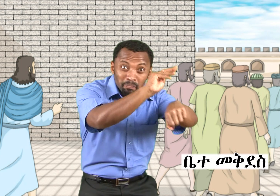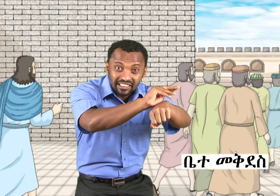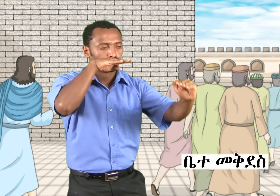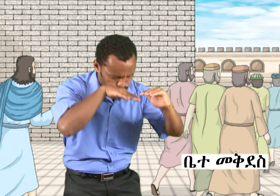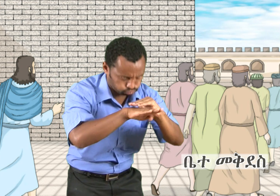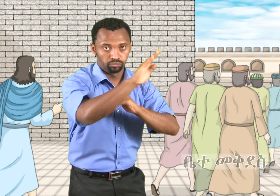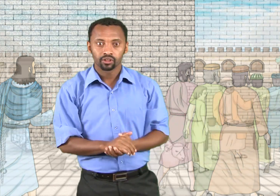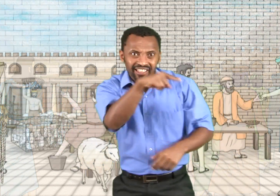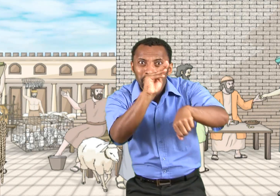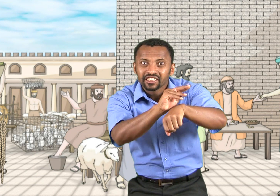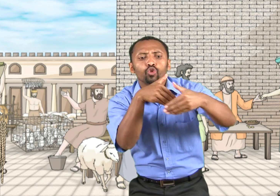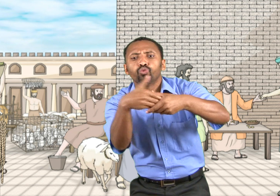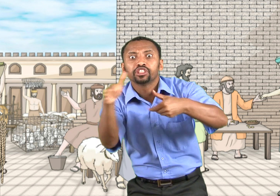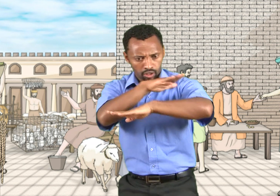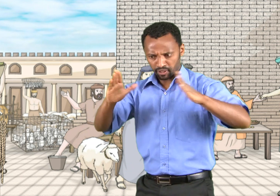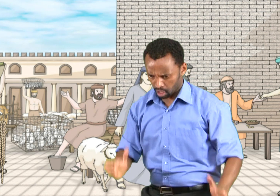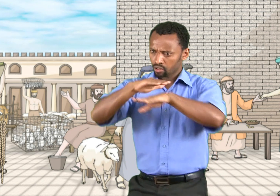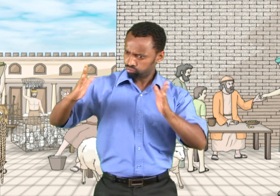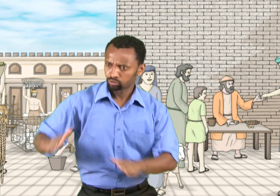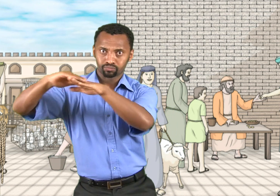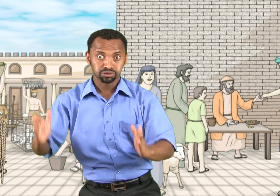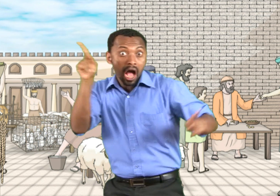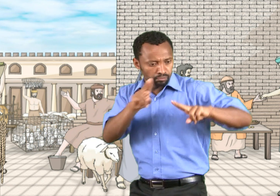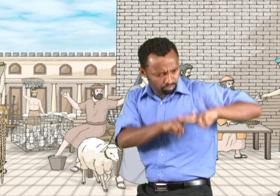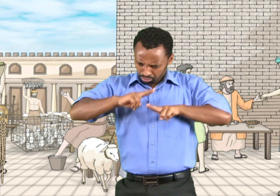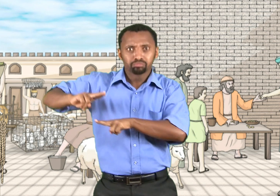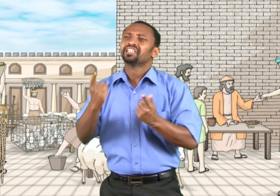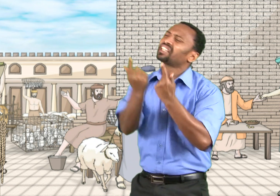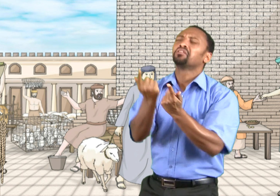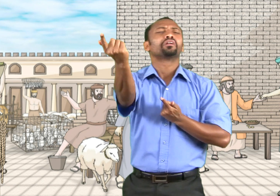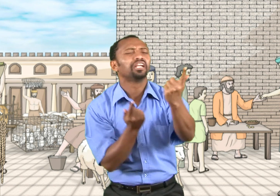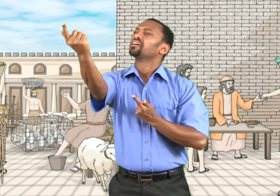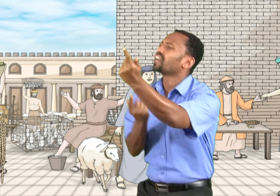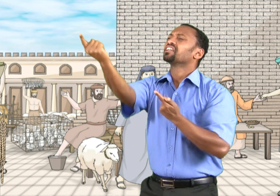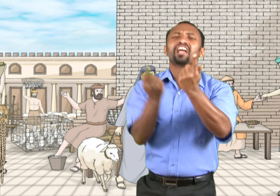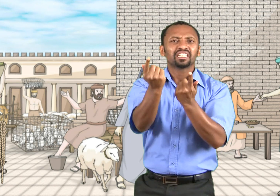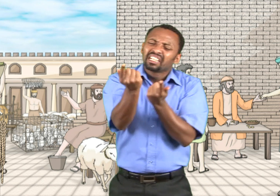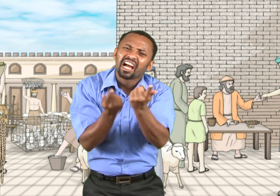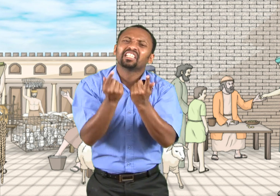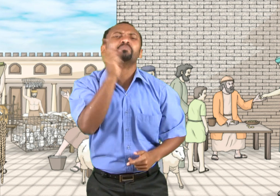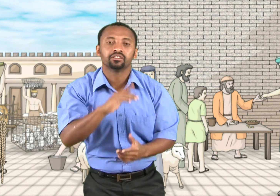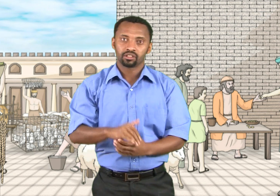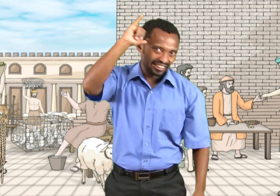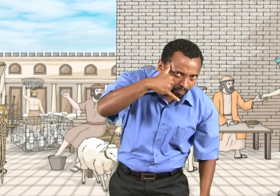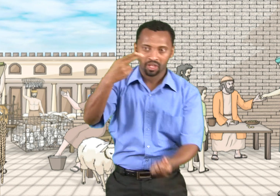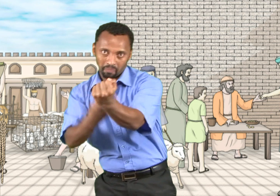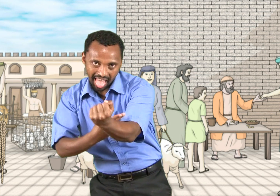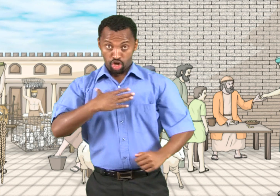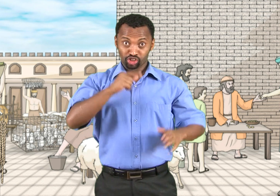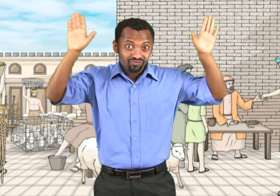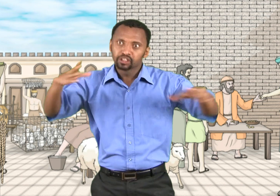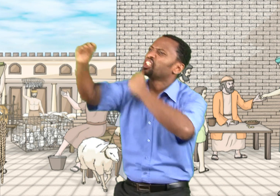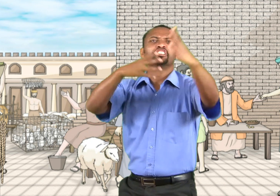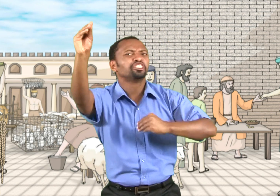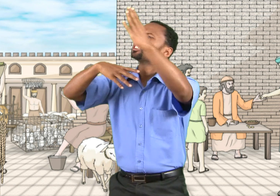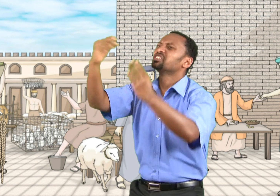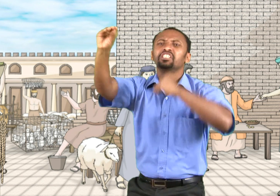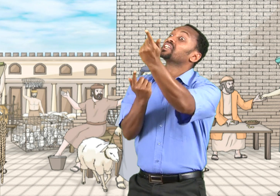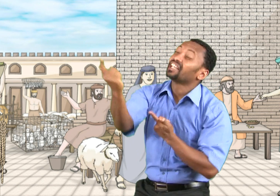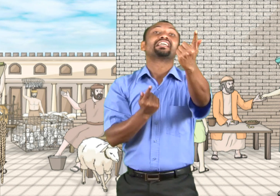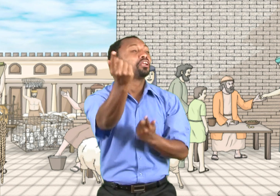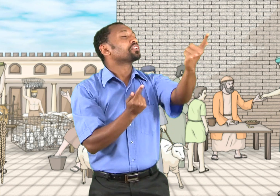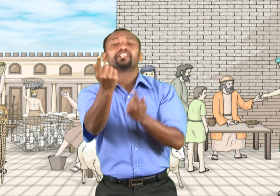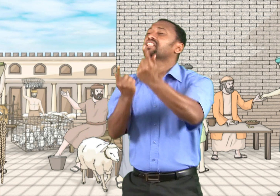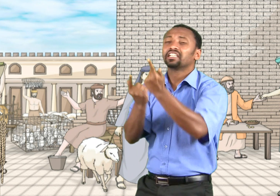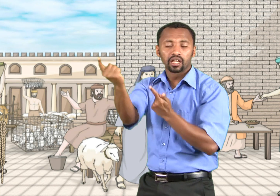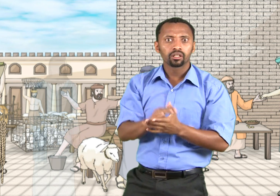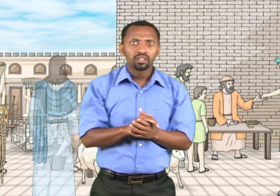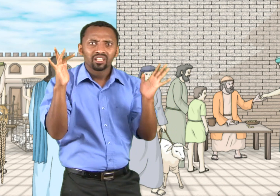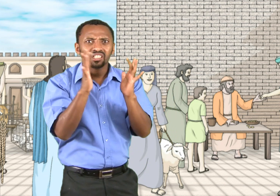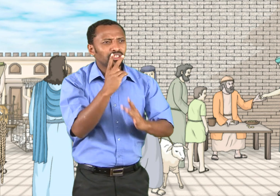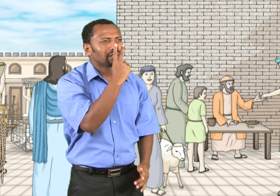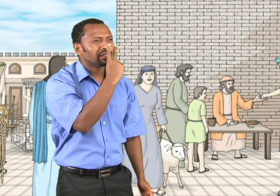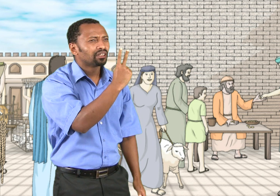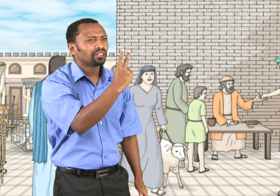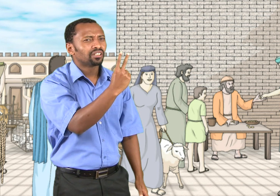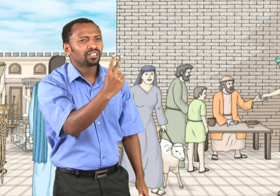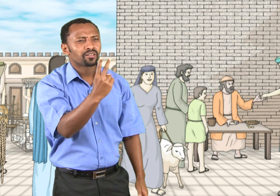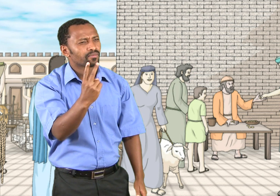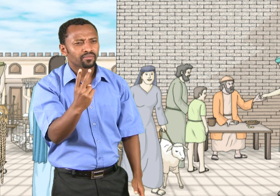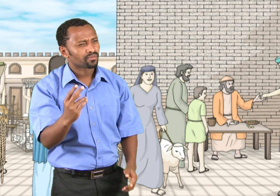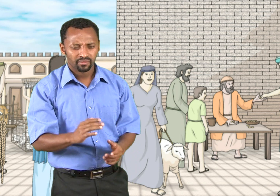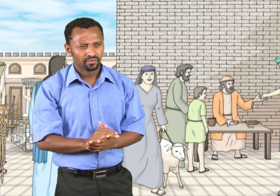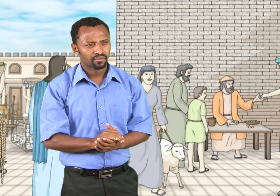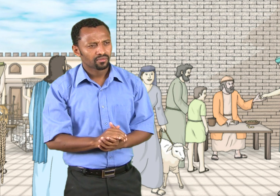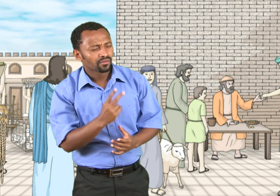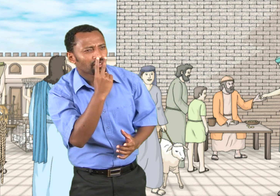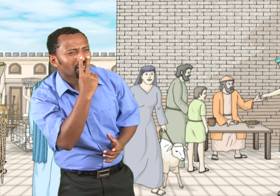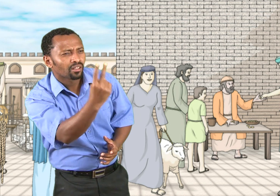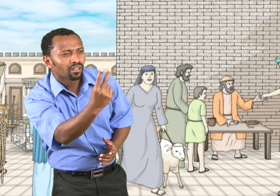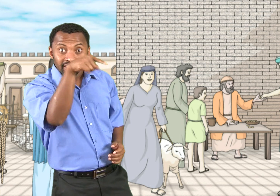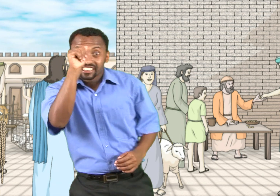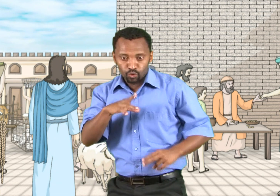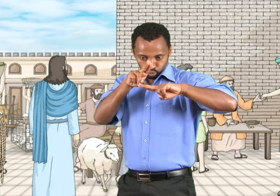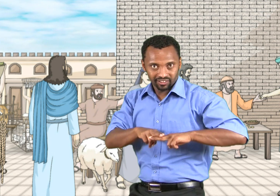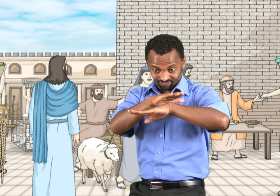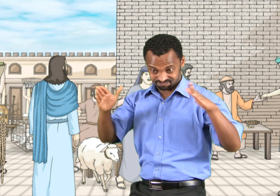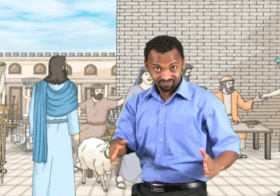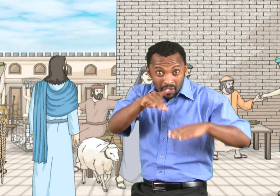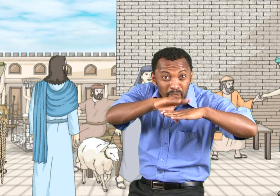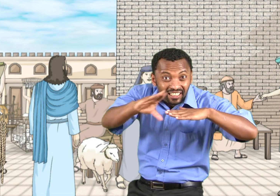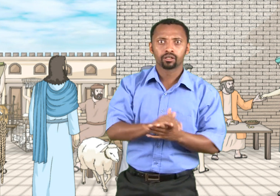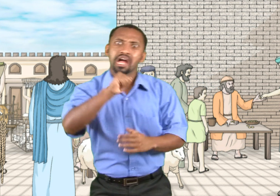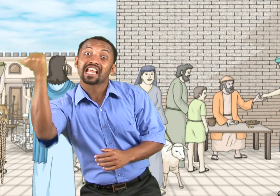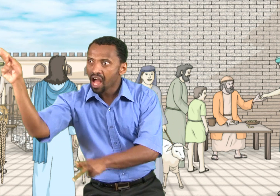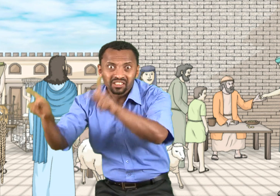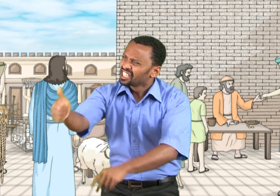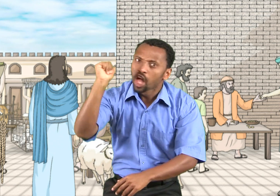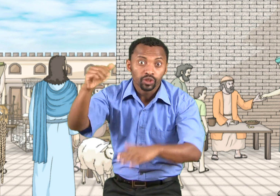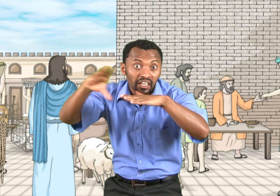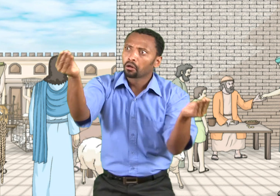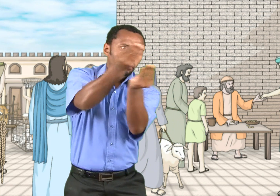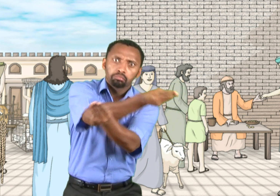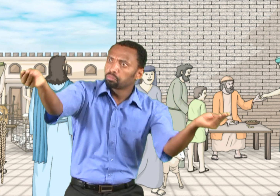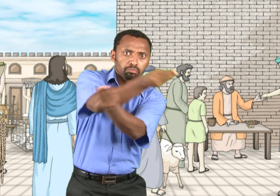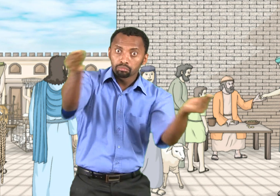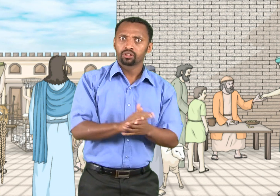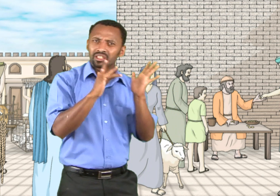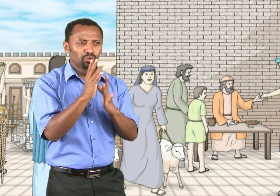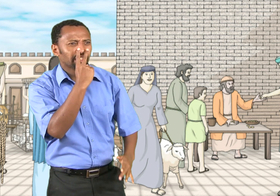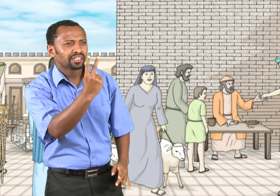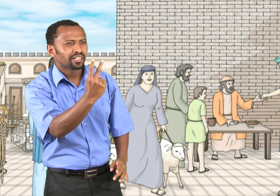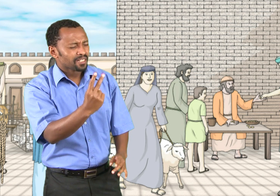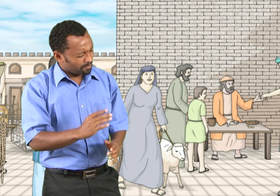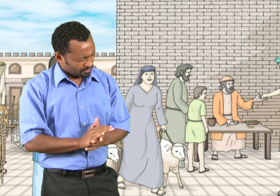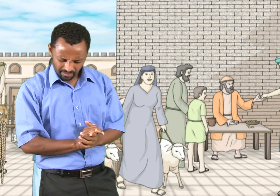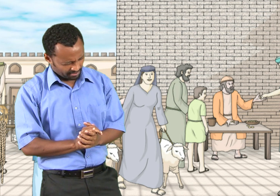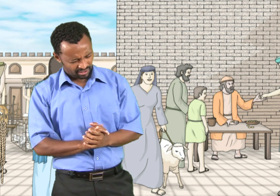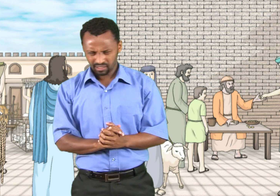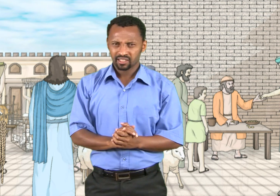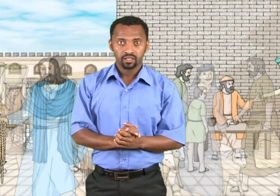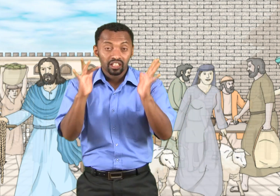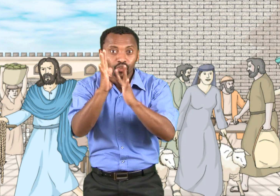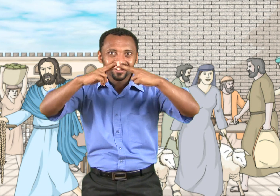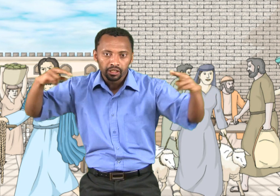In the temple courts He found men selling cattle, sheep, and doves, and money changers seated at their tables.